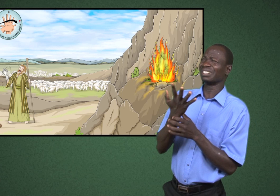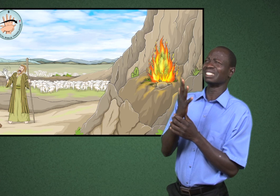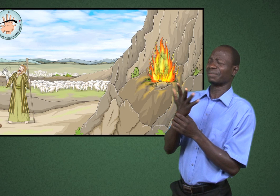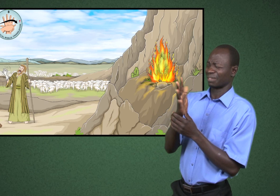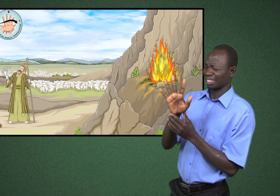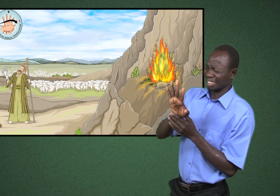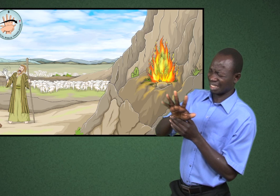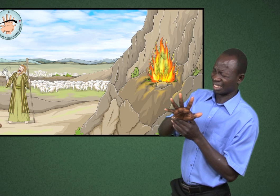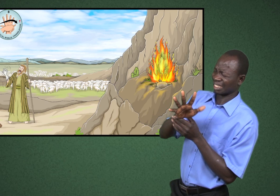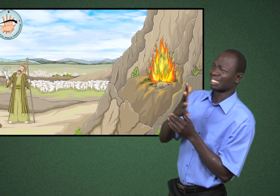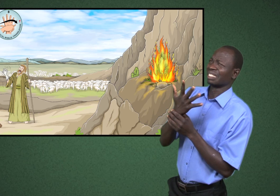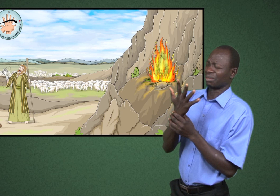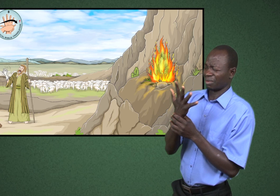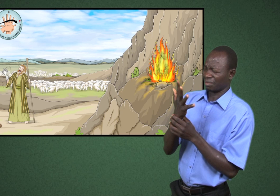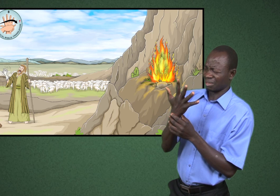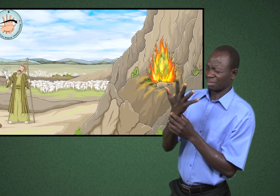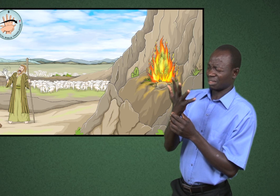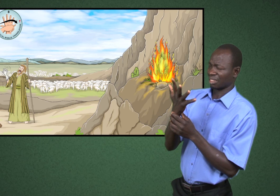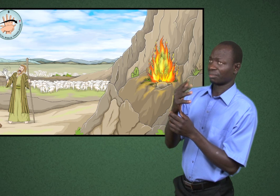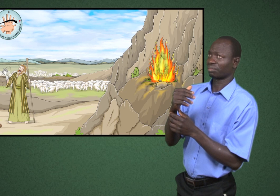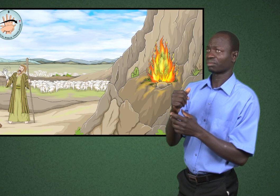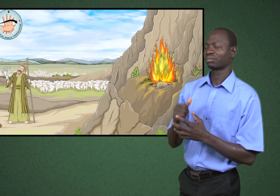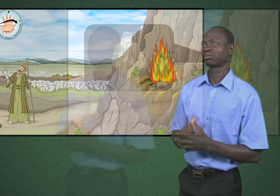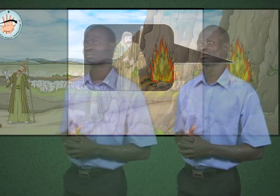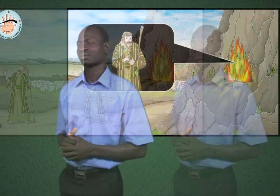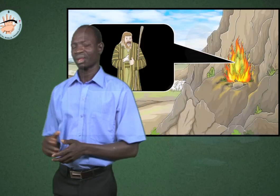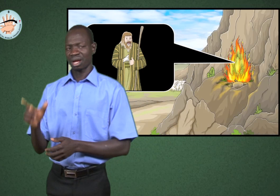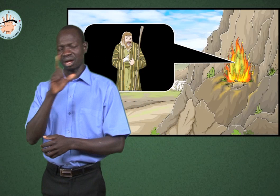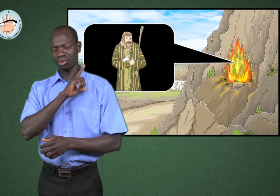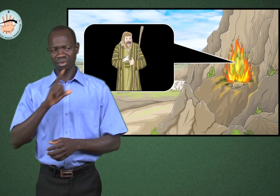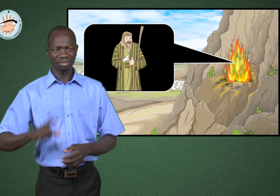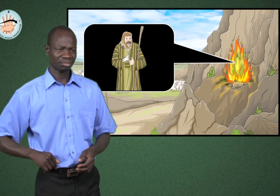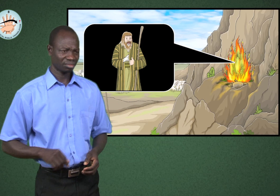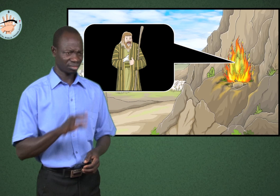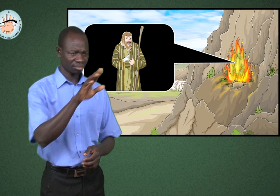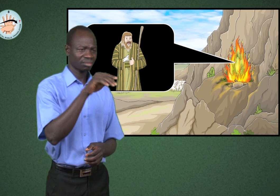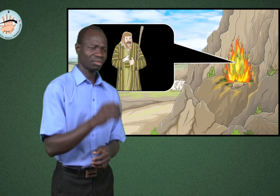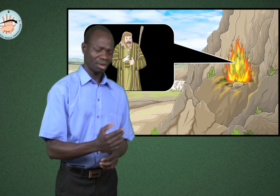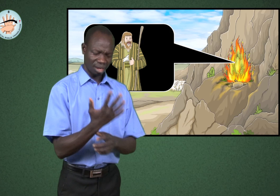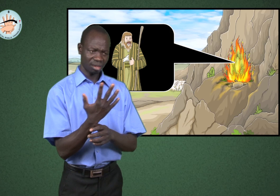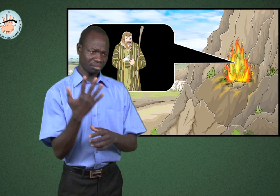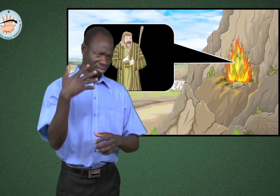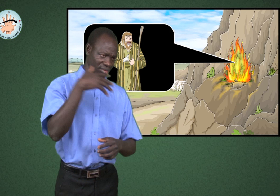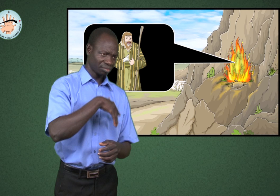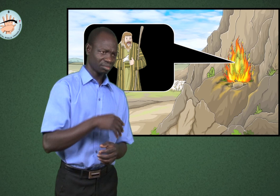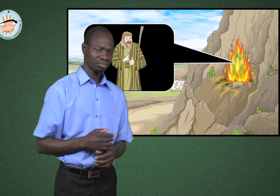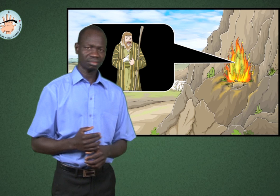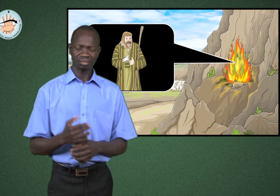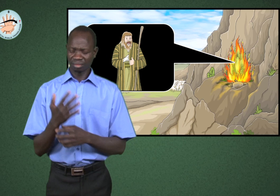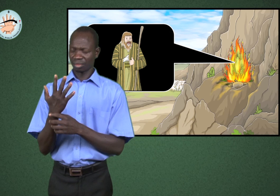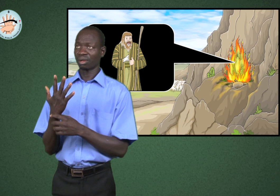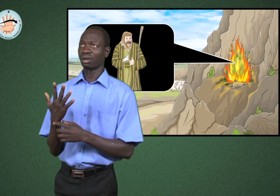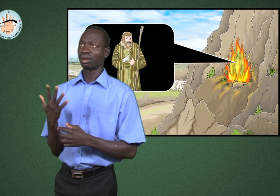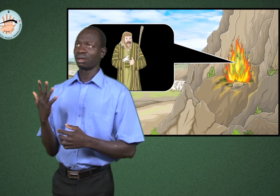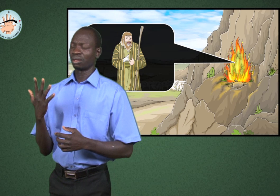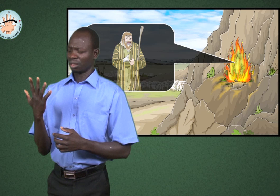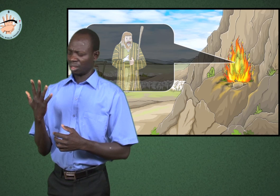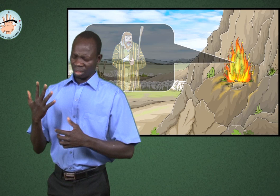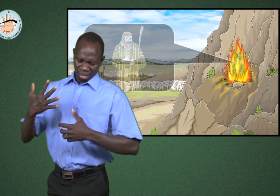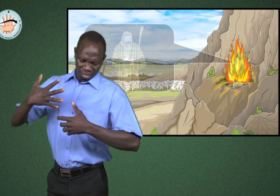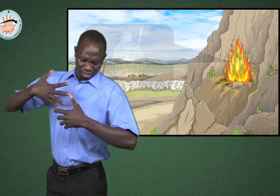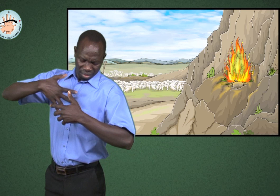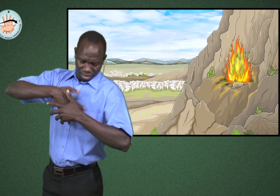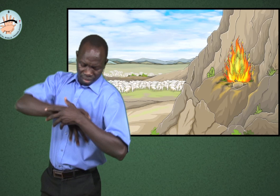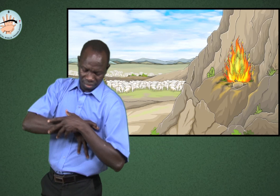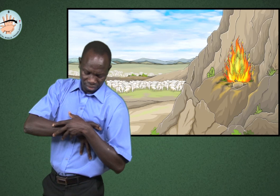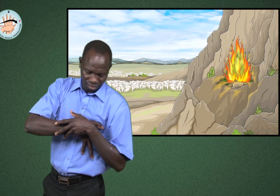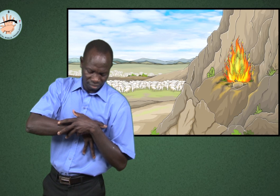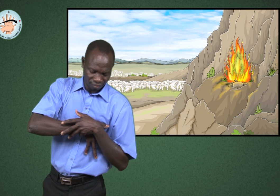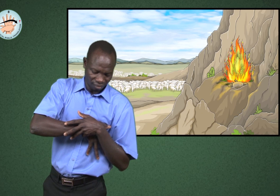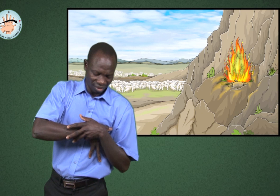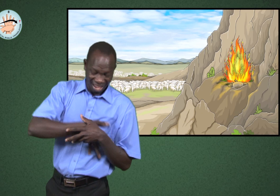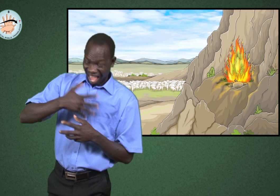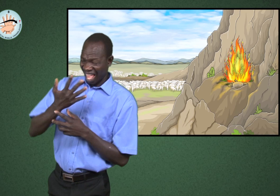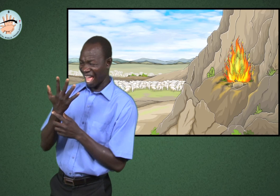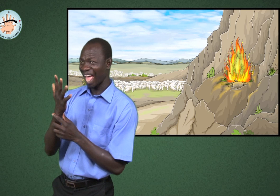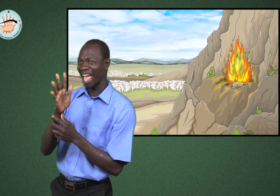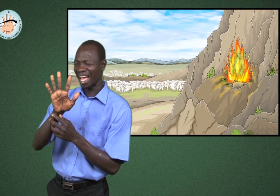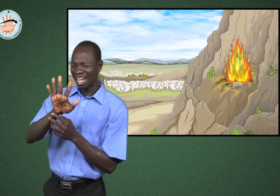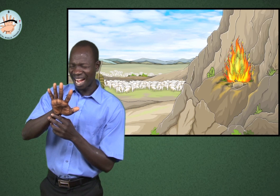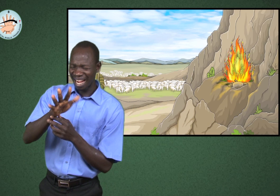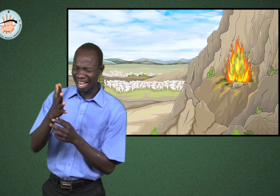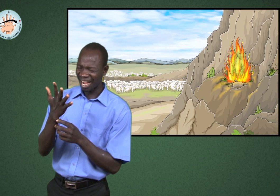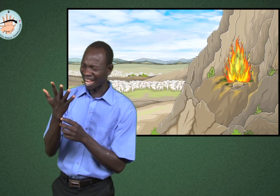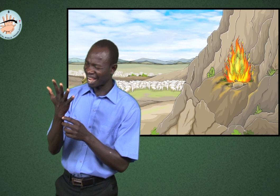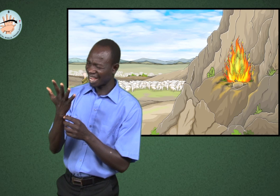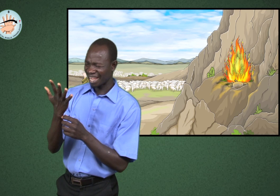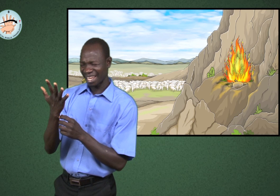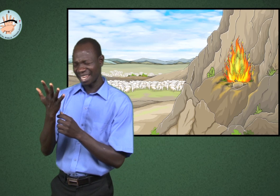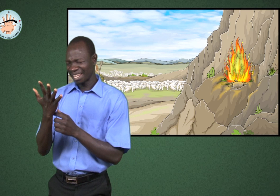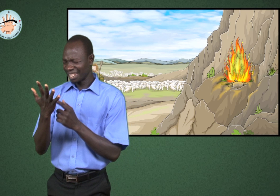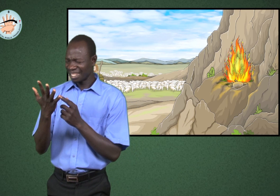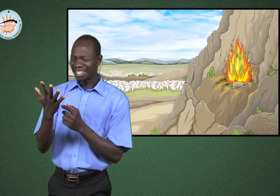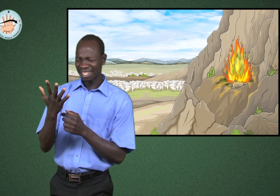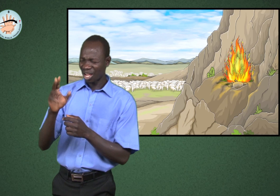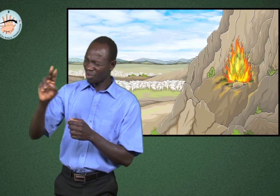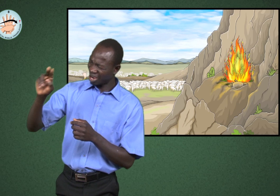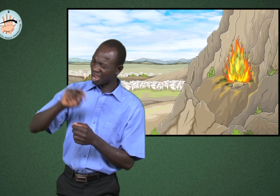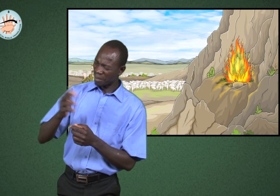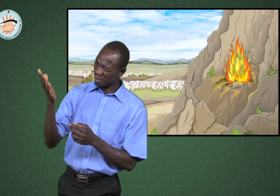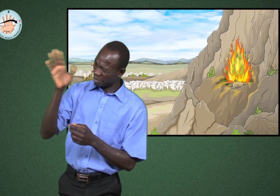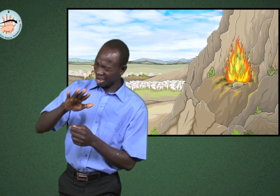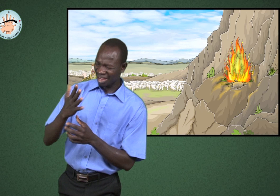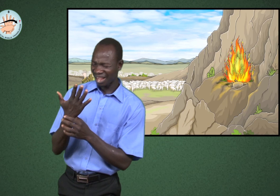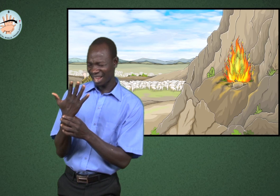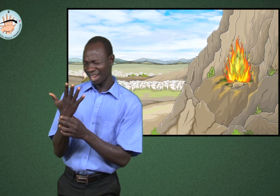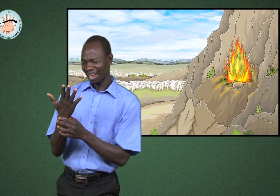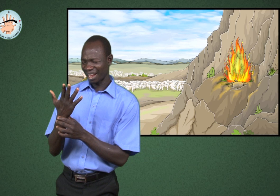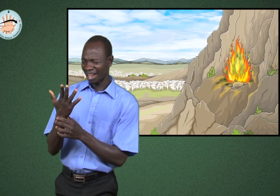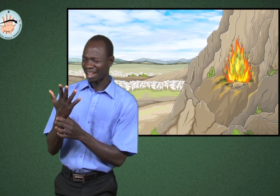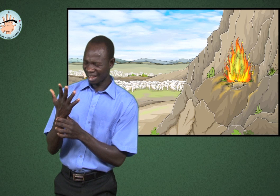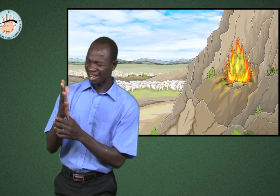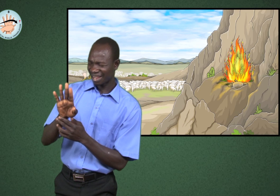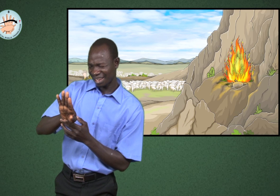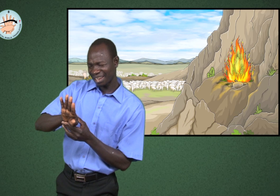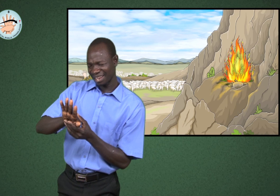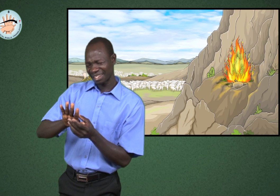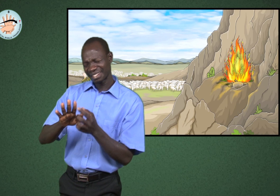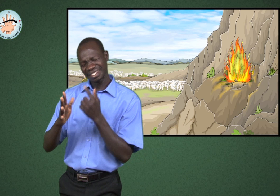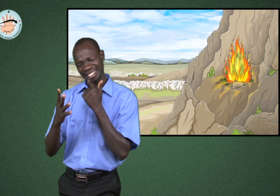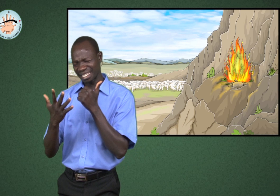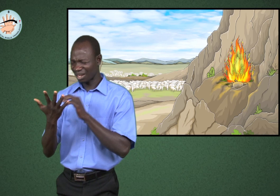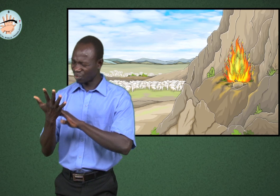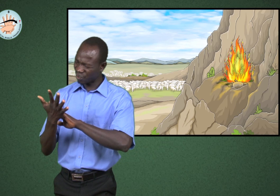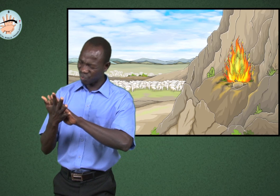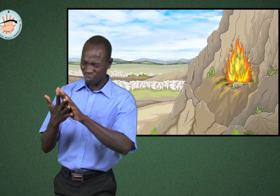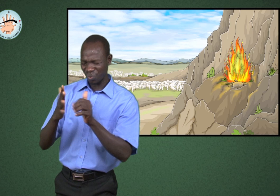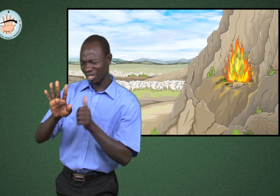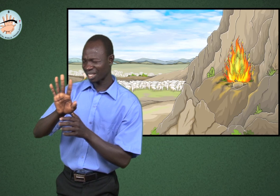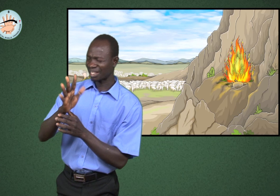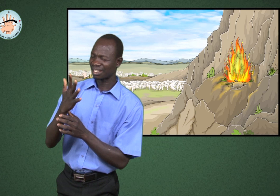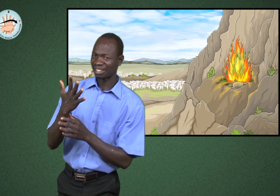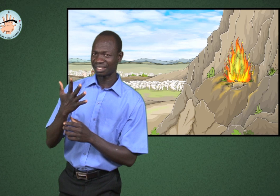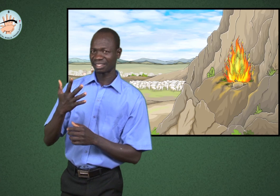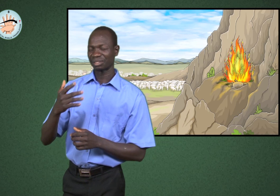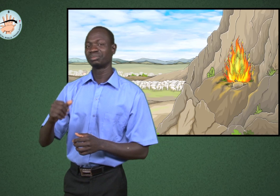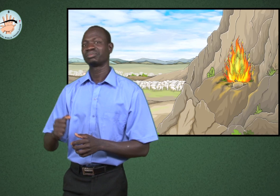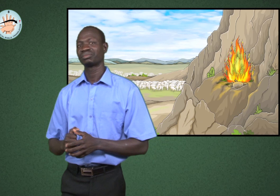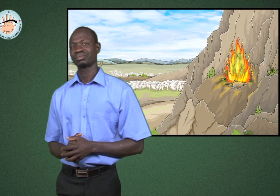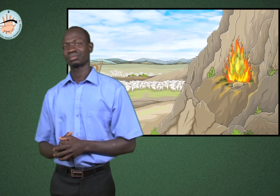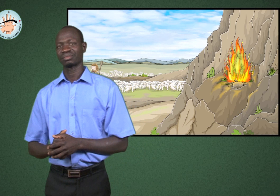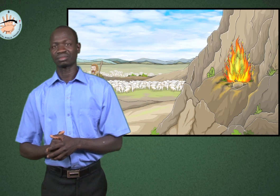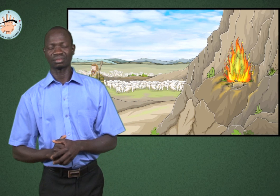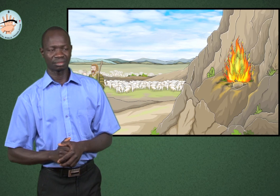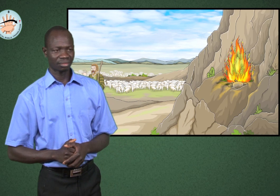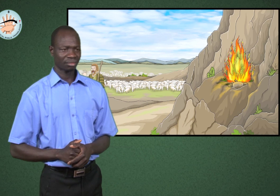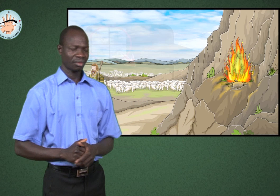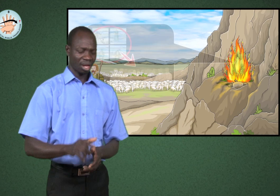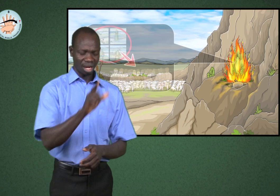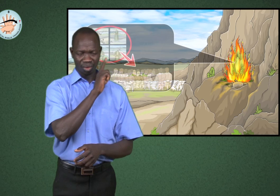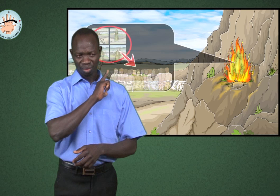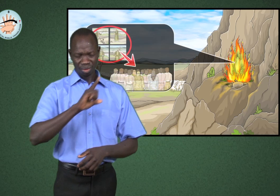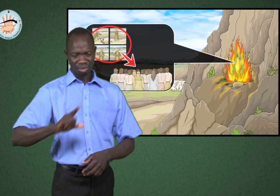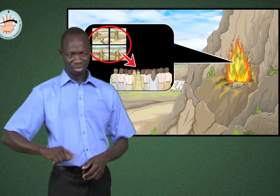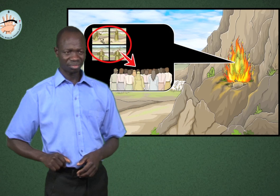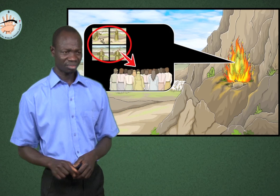“Put your hand back inside your cloak,” said the LORD. So Moses put his hand back inside his cloak, and when he took it out, it was restored, like the rest of his skin.